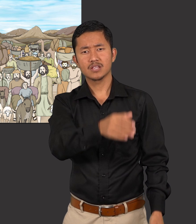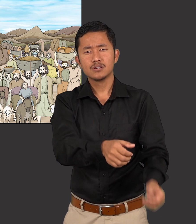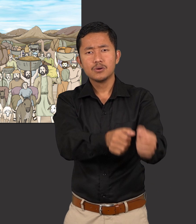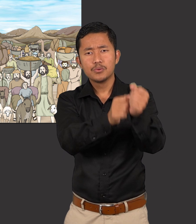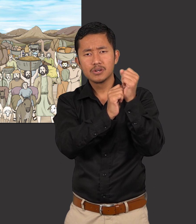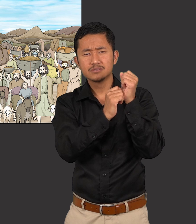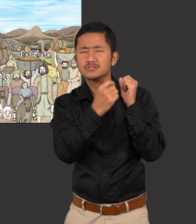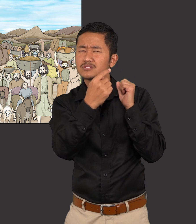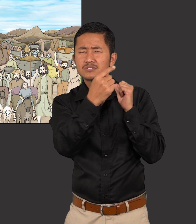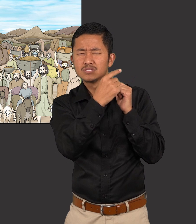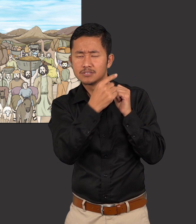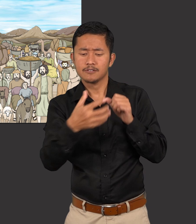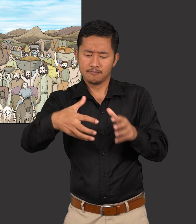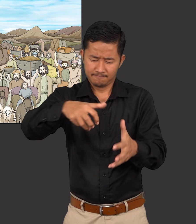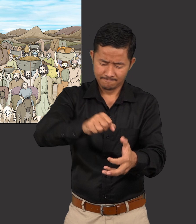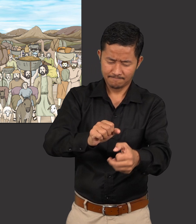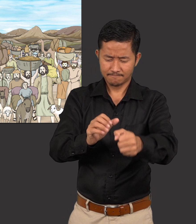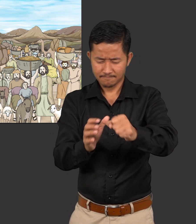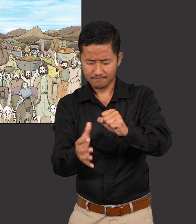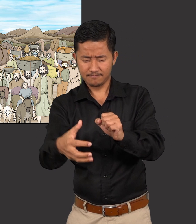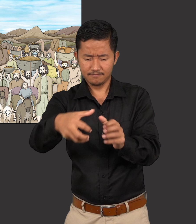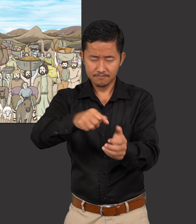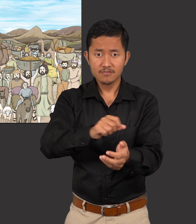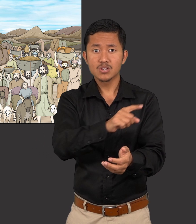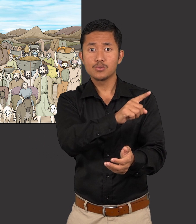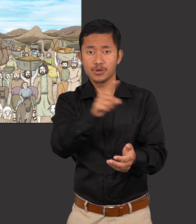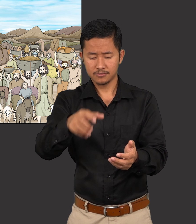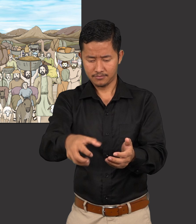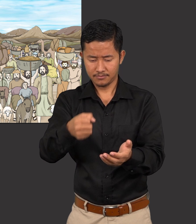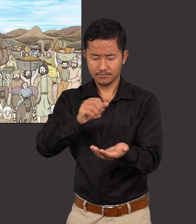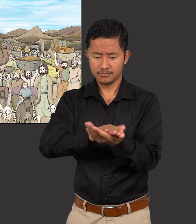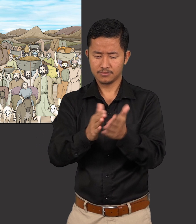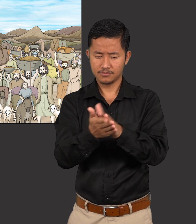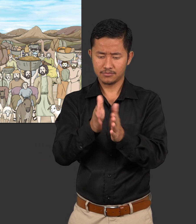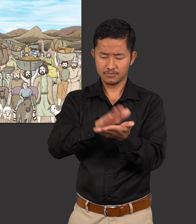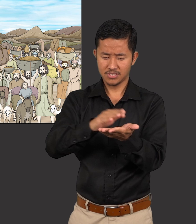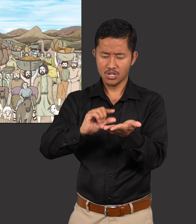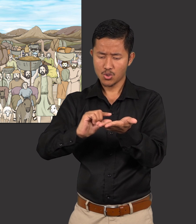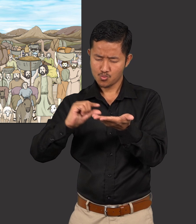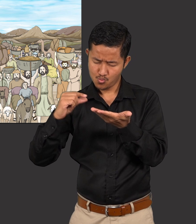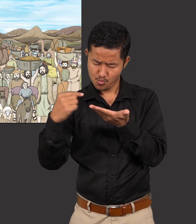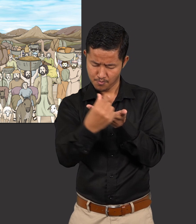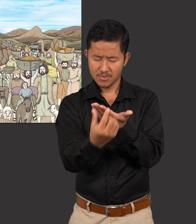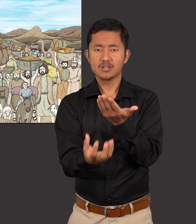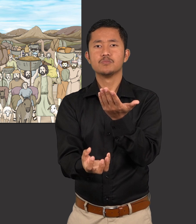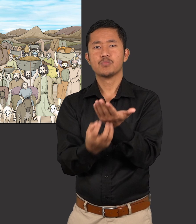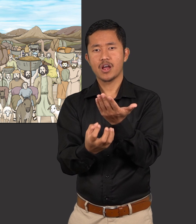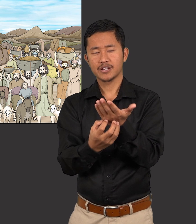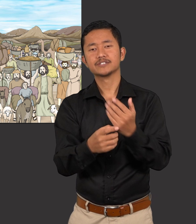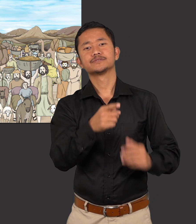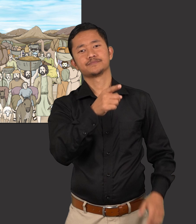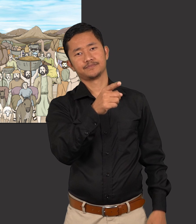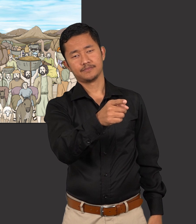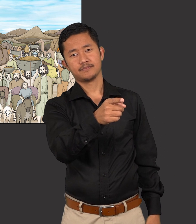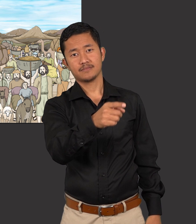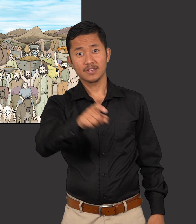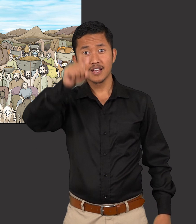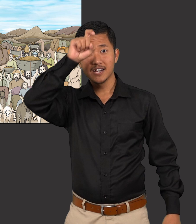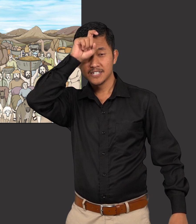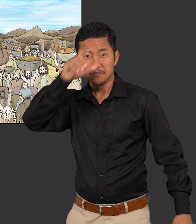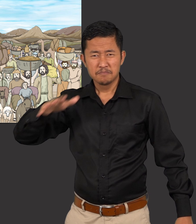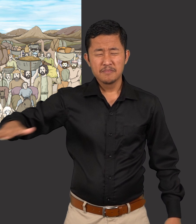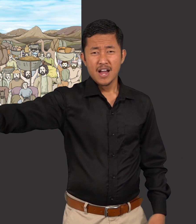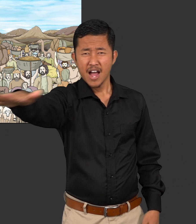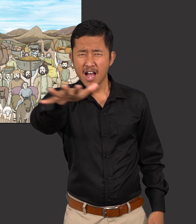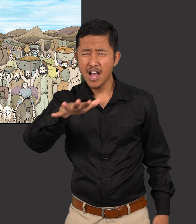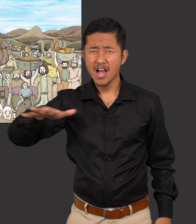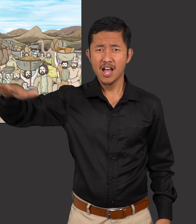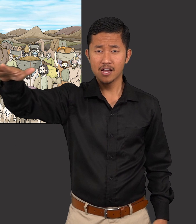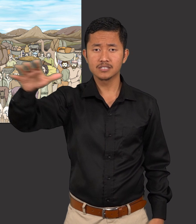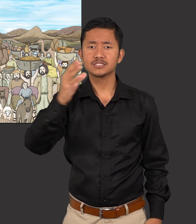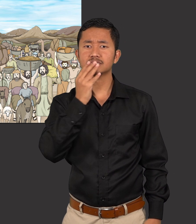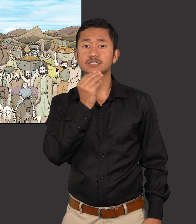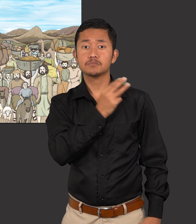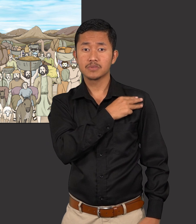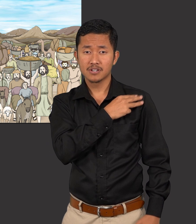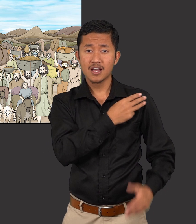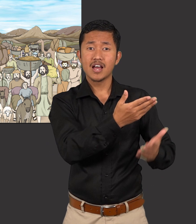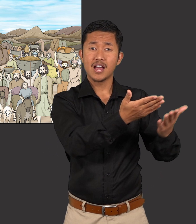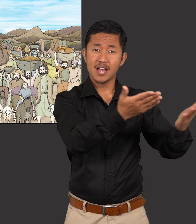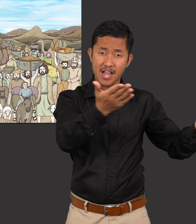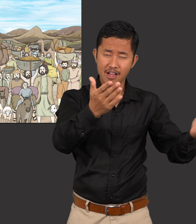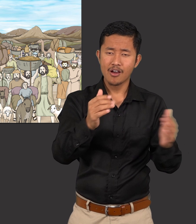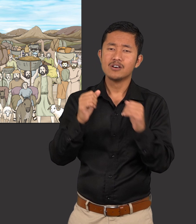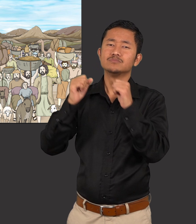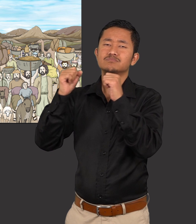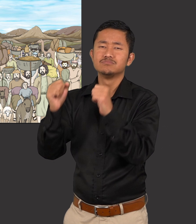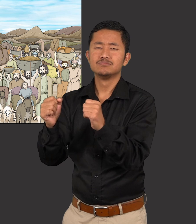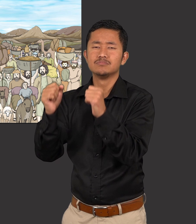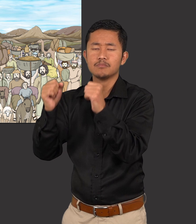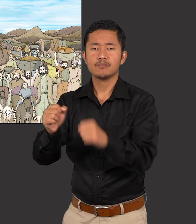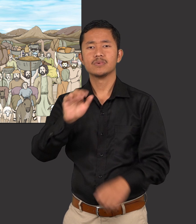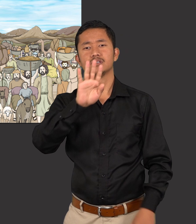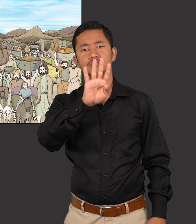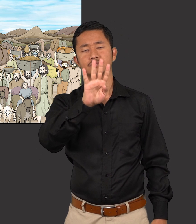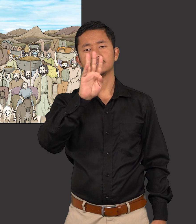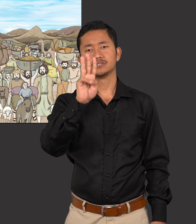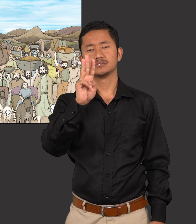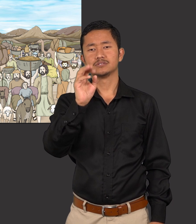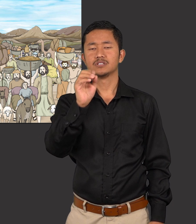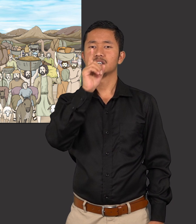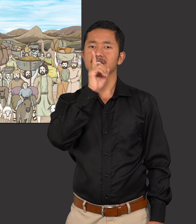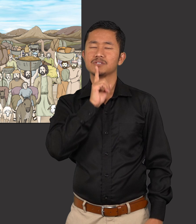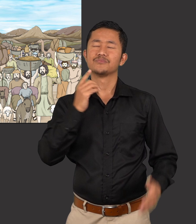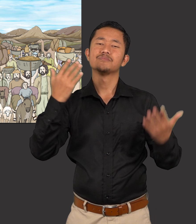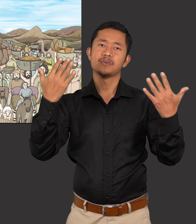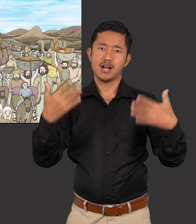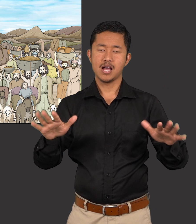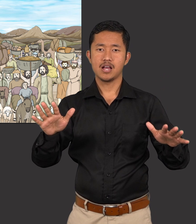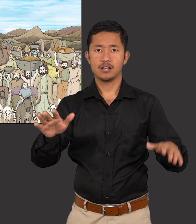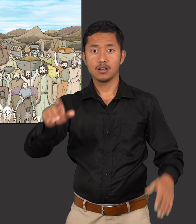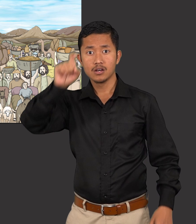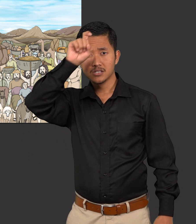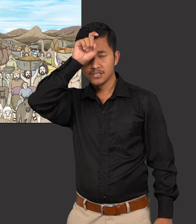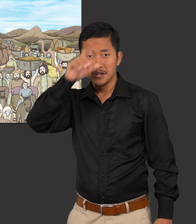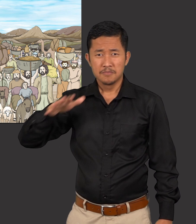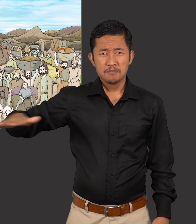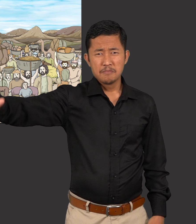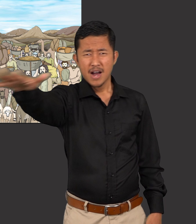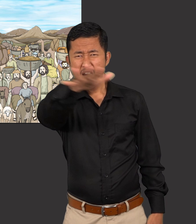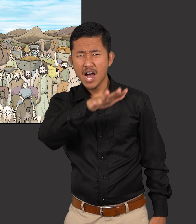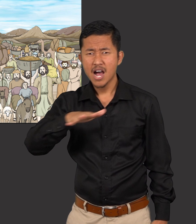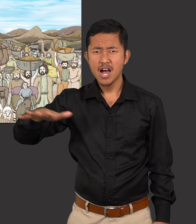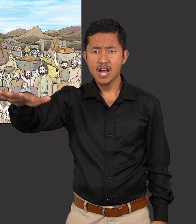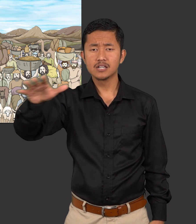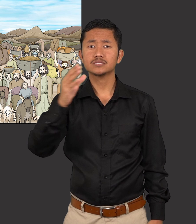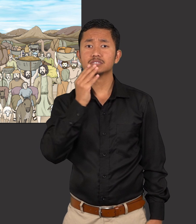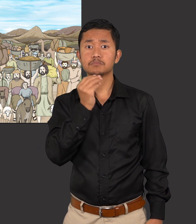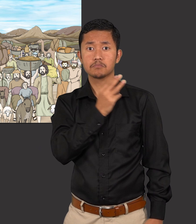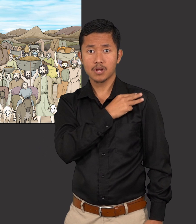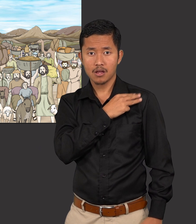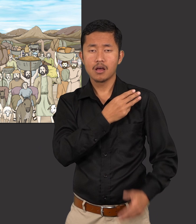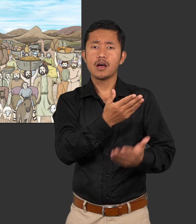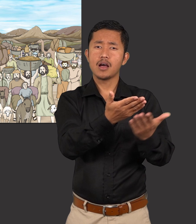Now the duration of the Israelites’ stay in Egypt was 430 years.